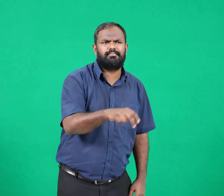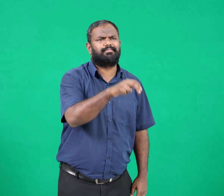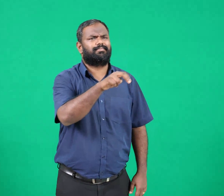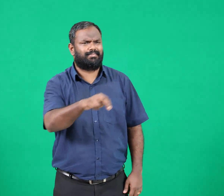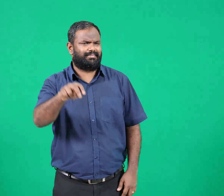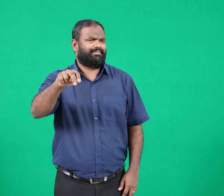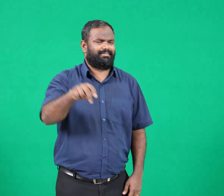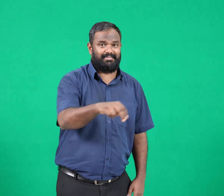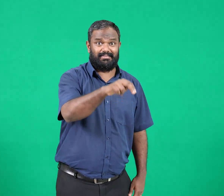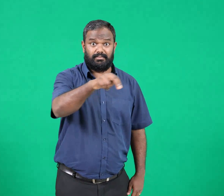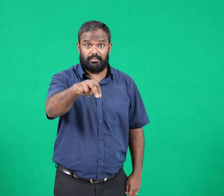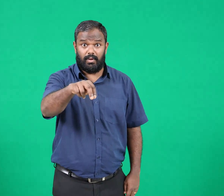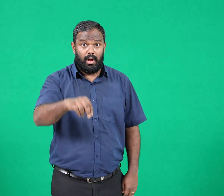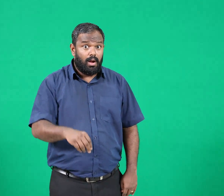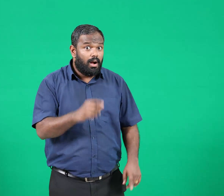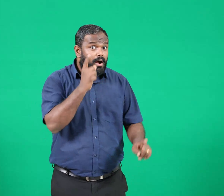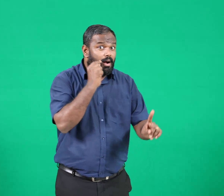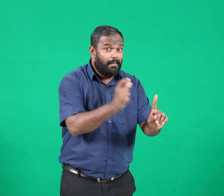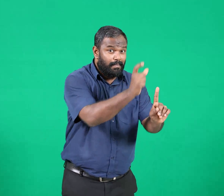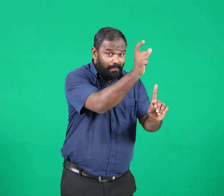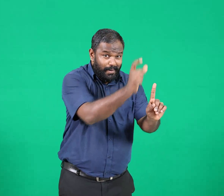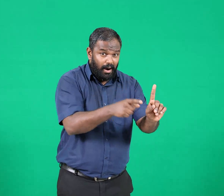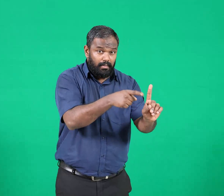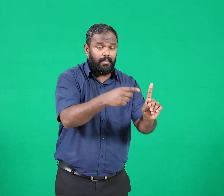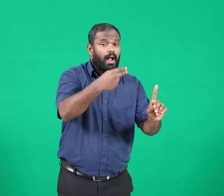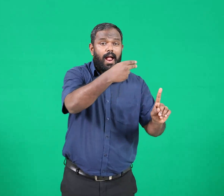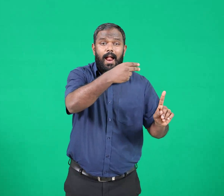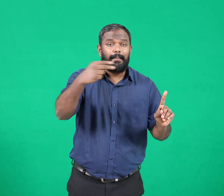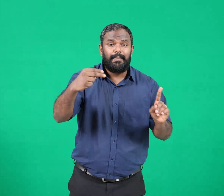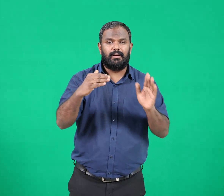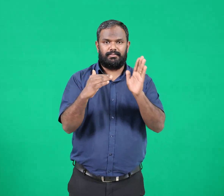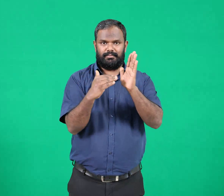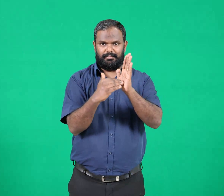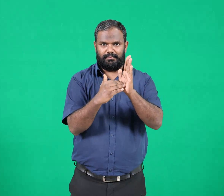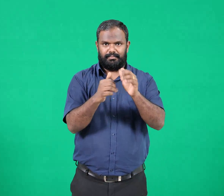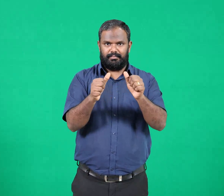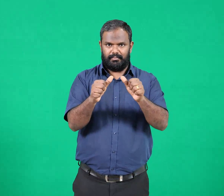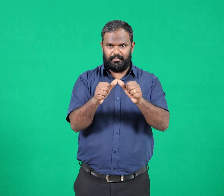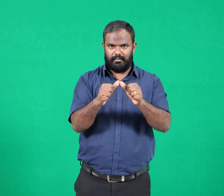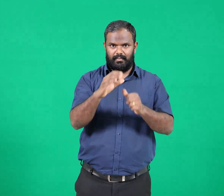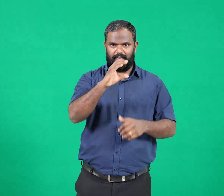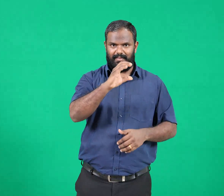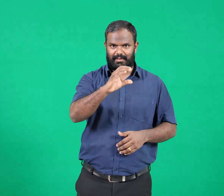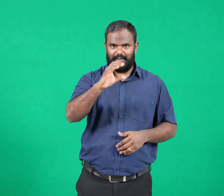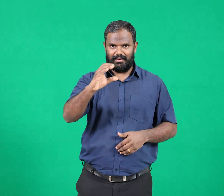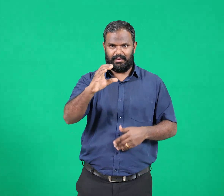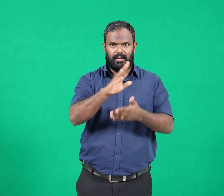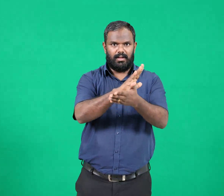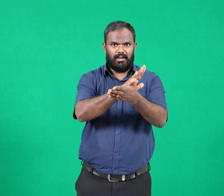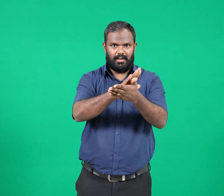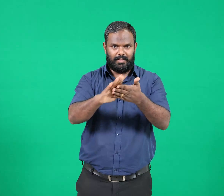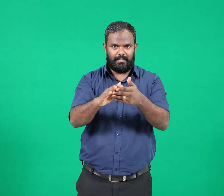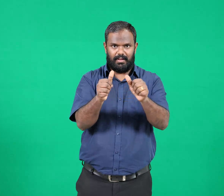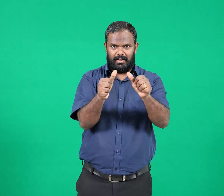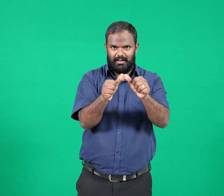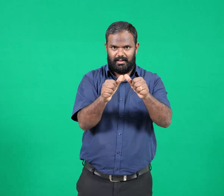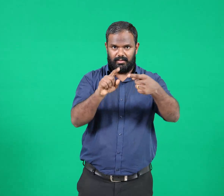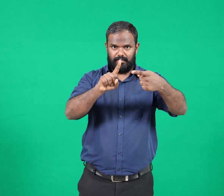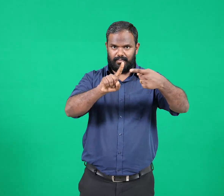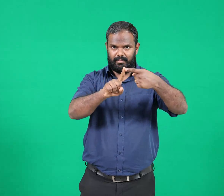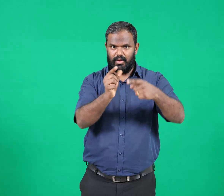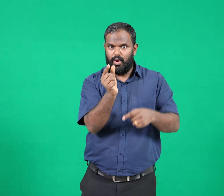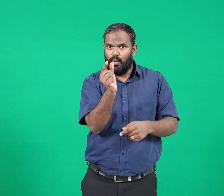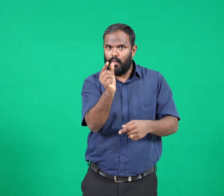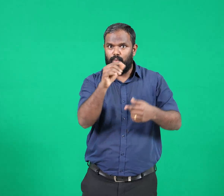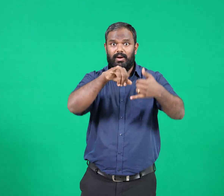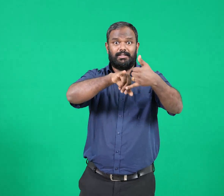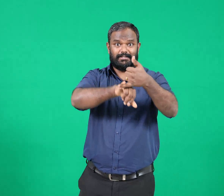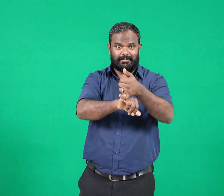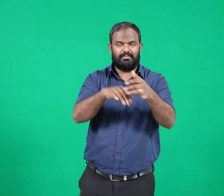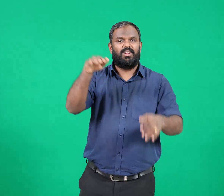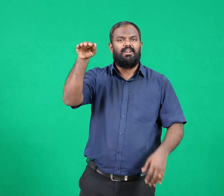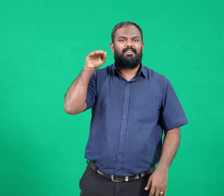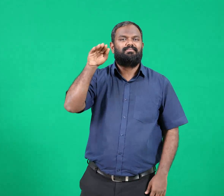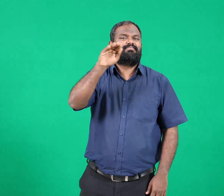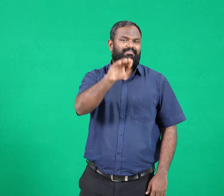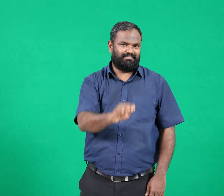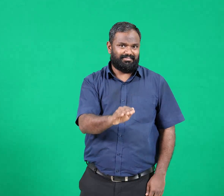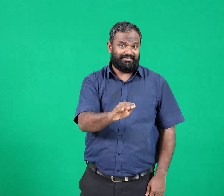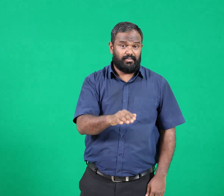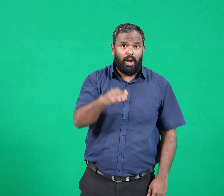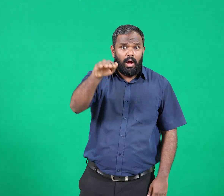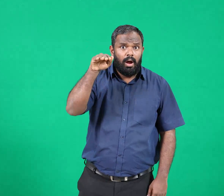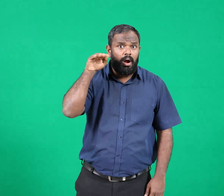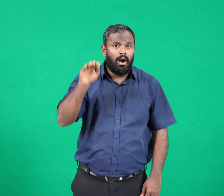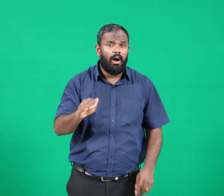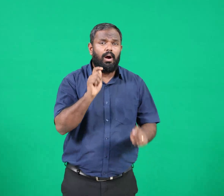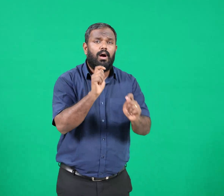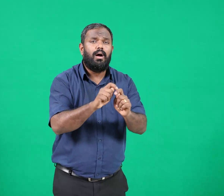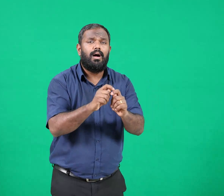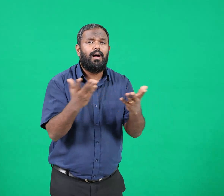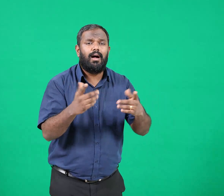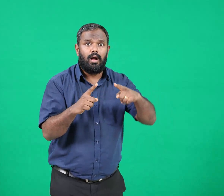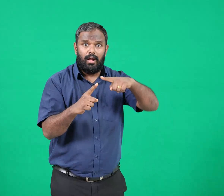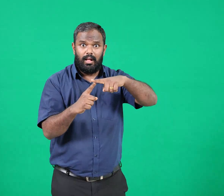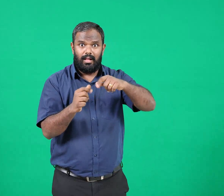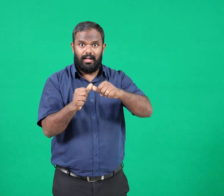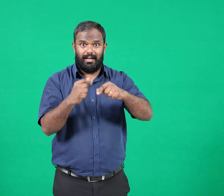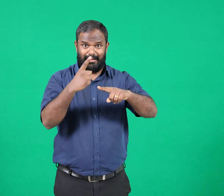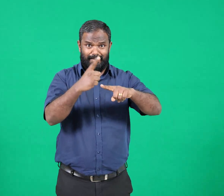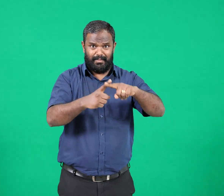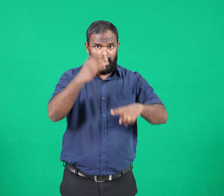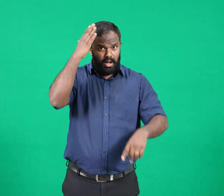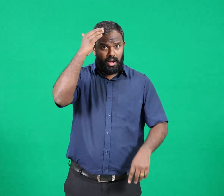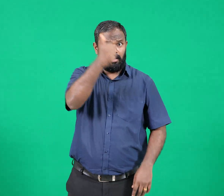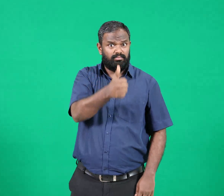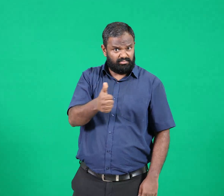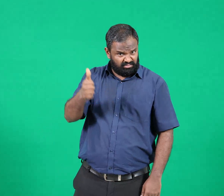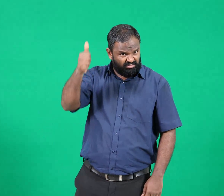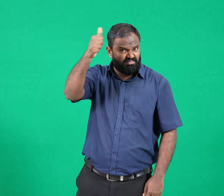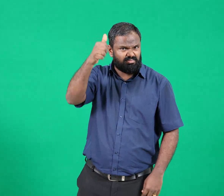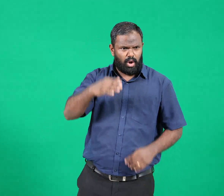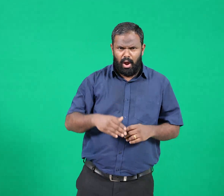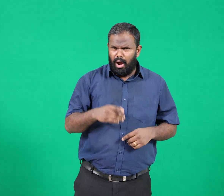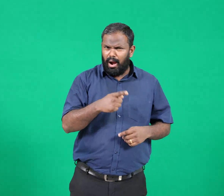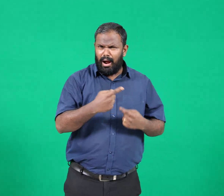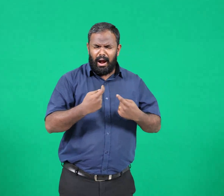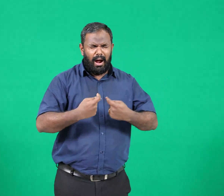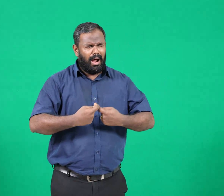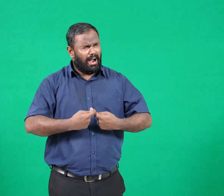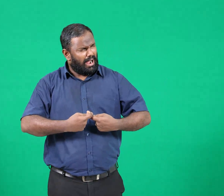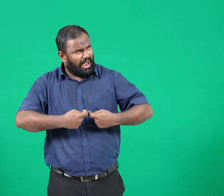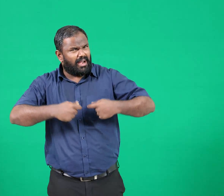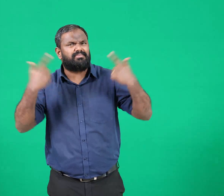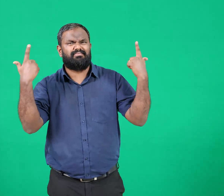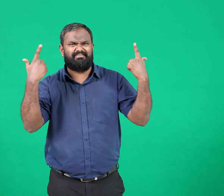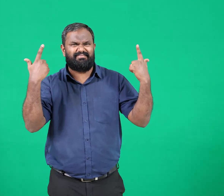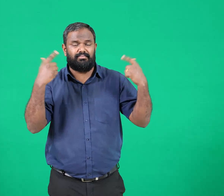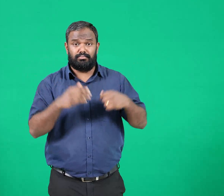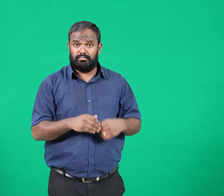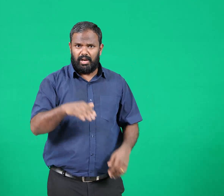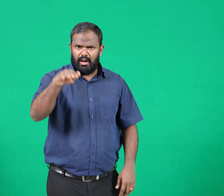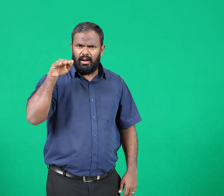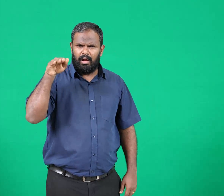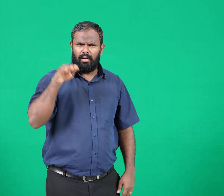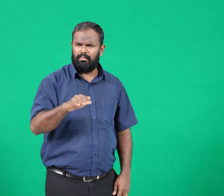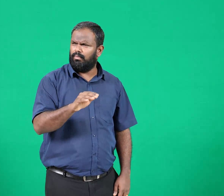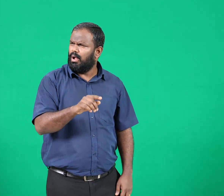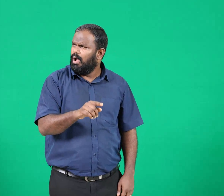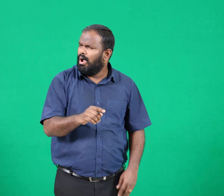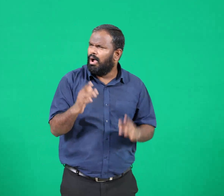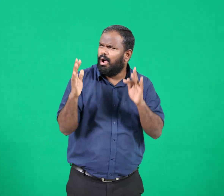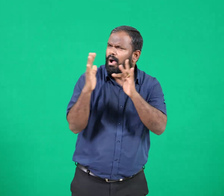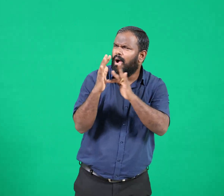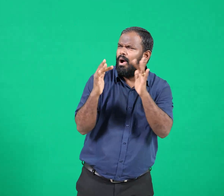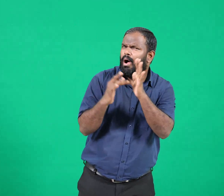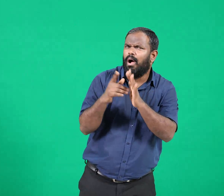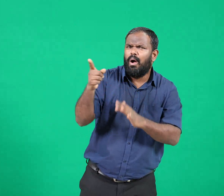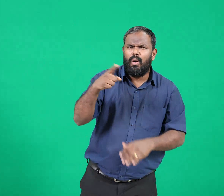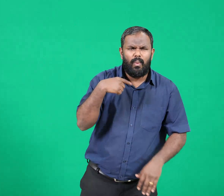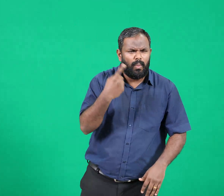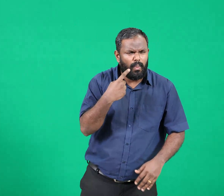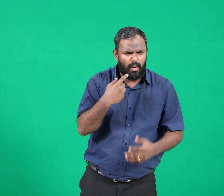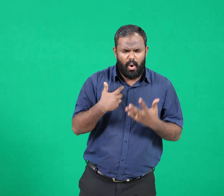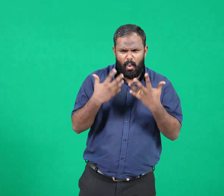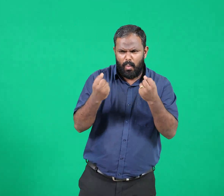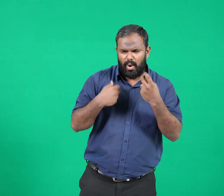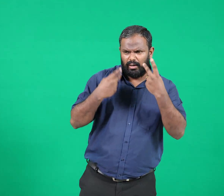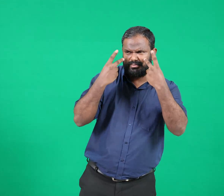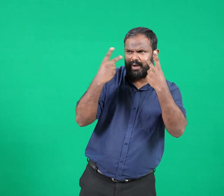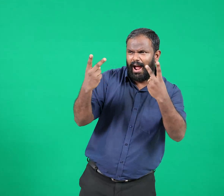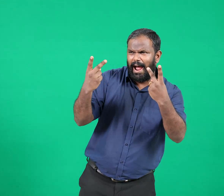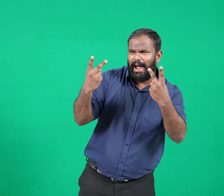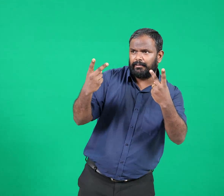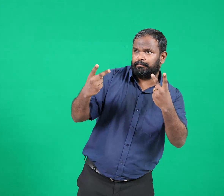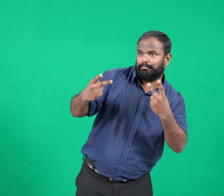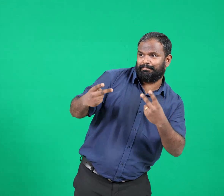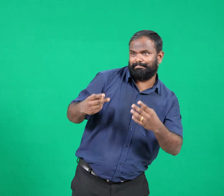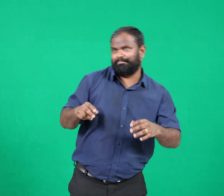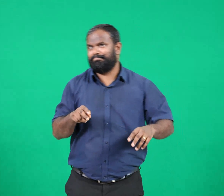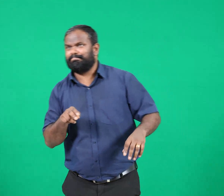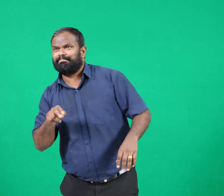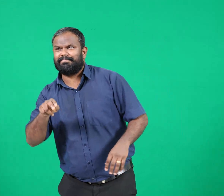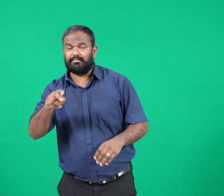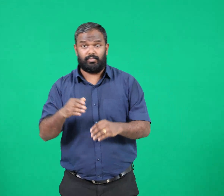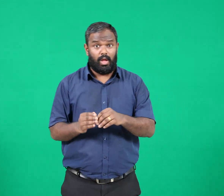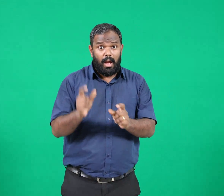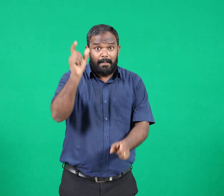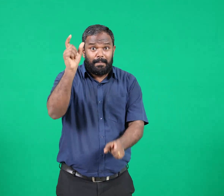And there was a man named Zacchaeus, a chief tax collector, who was very wealthy.